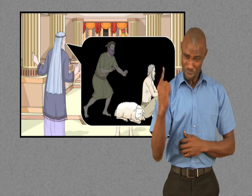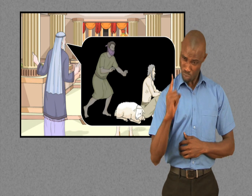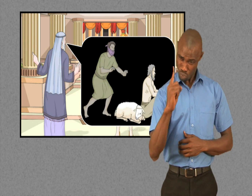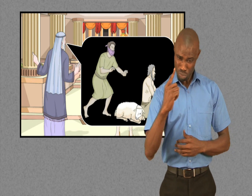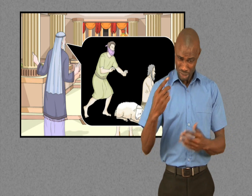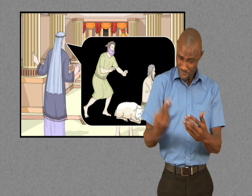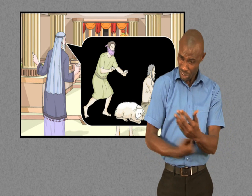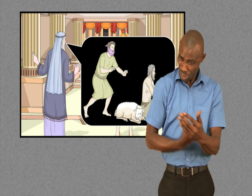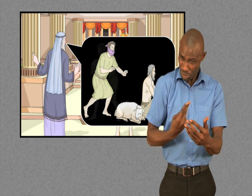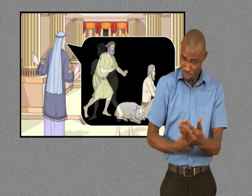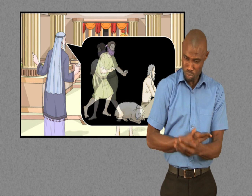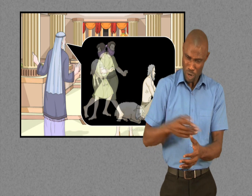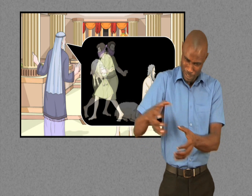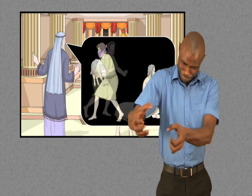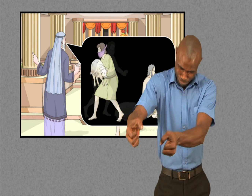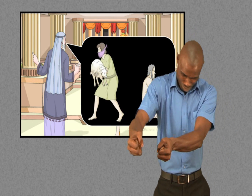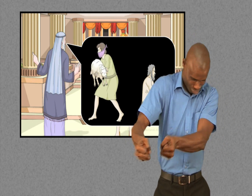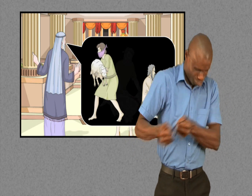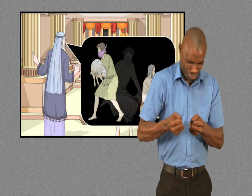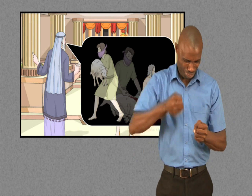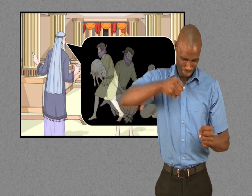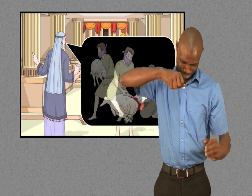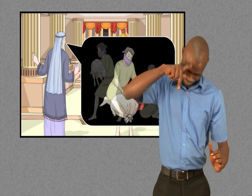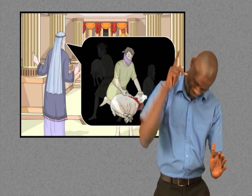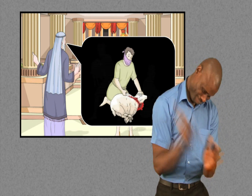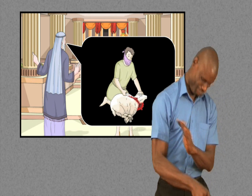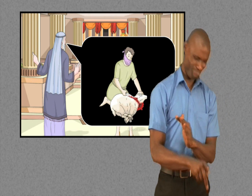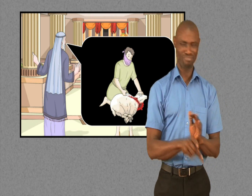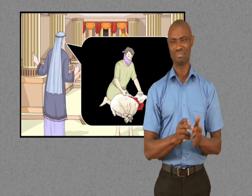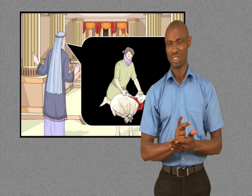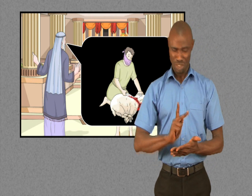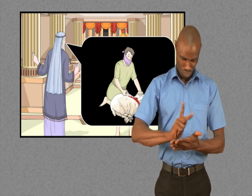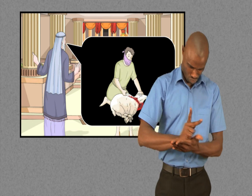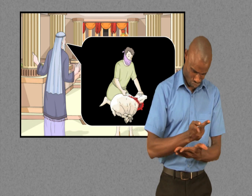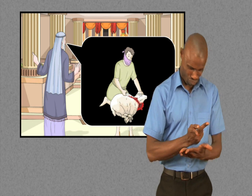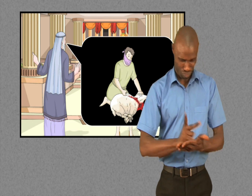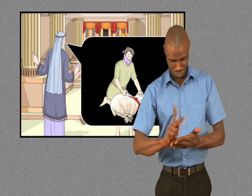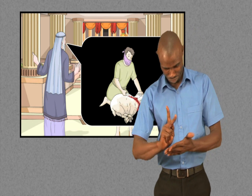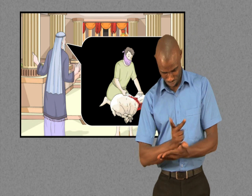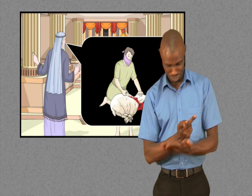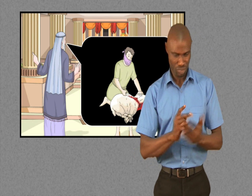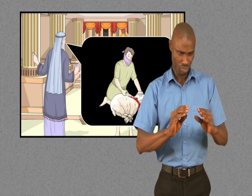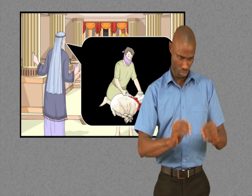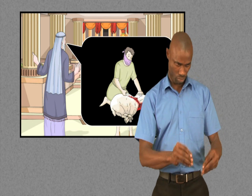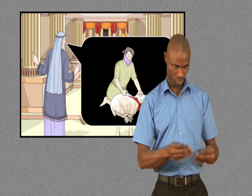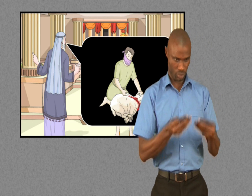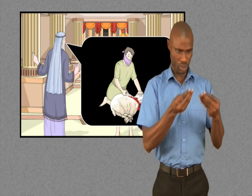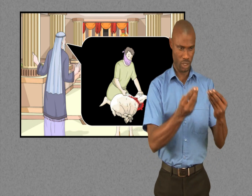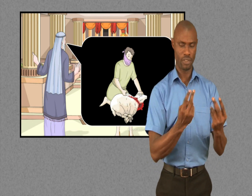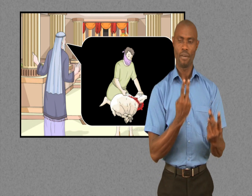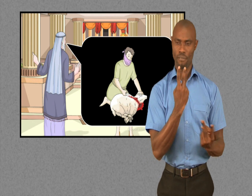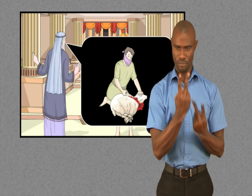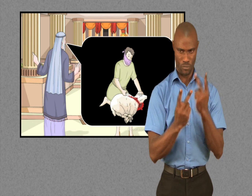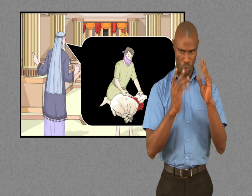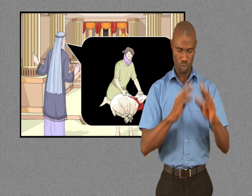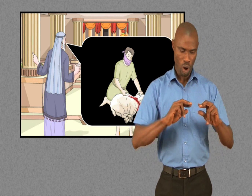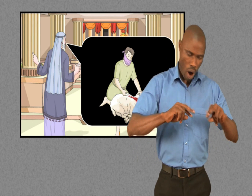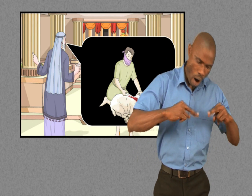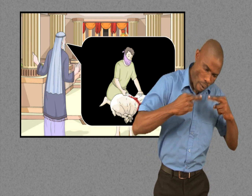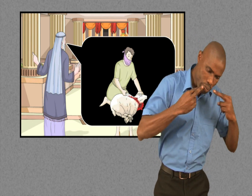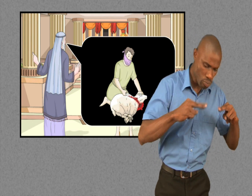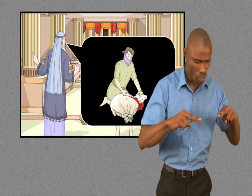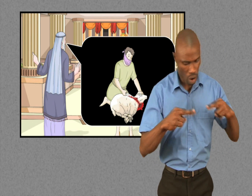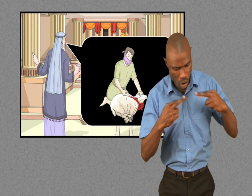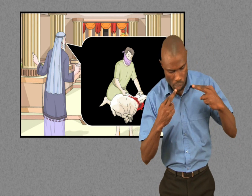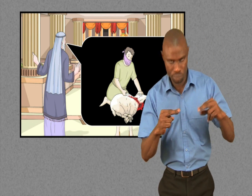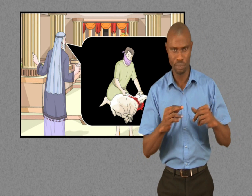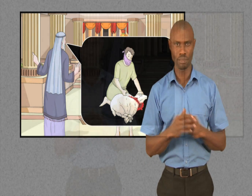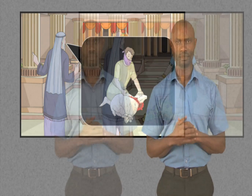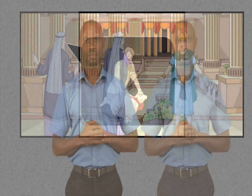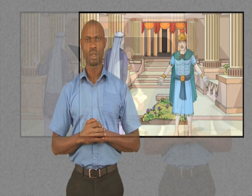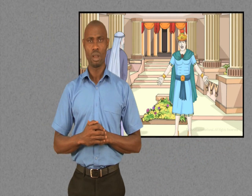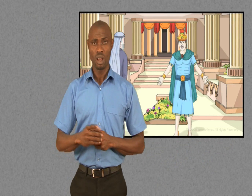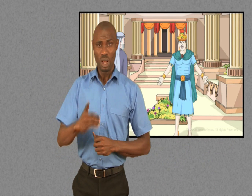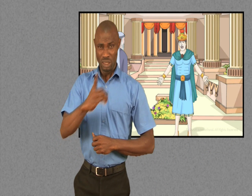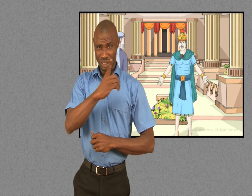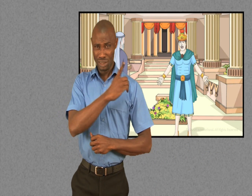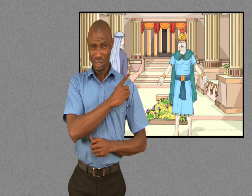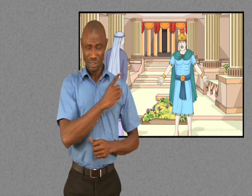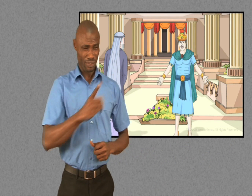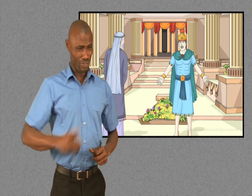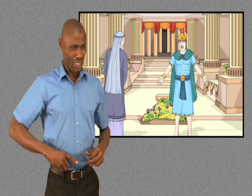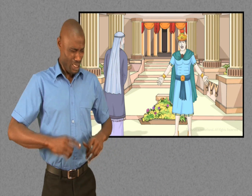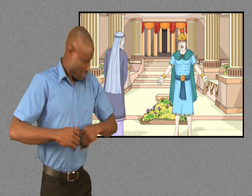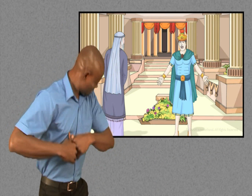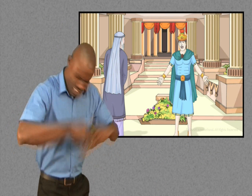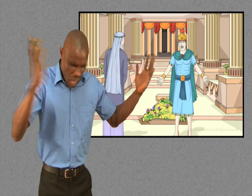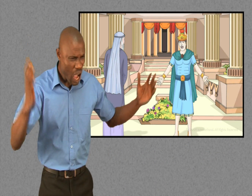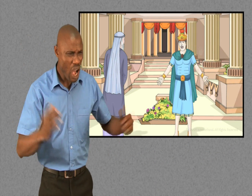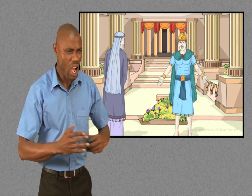Instead, he took the poor man’s lamb and prepared it for his guest.”